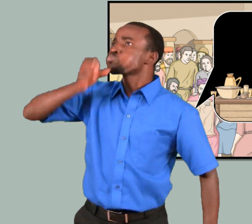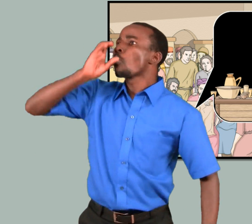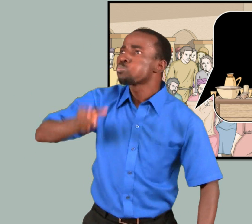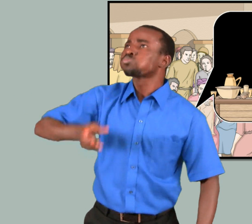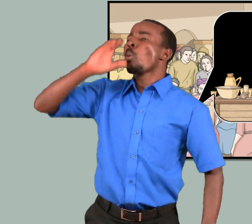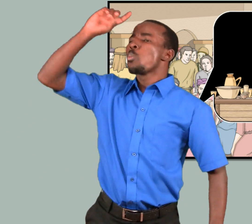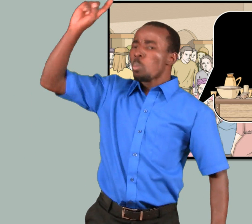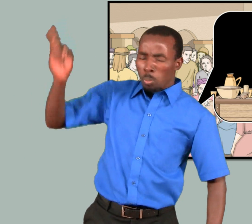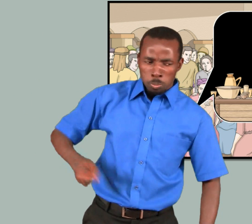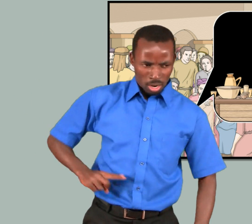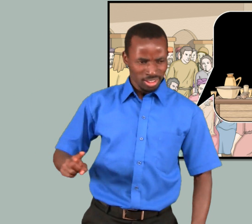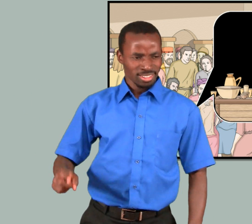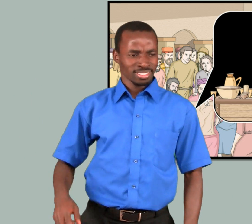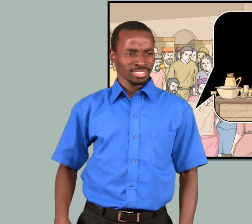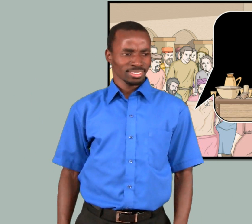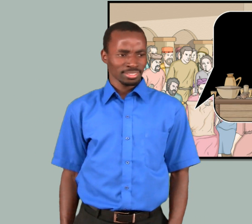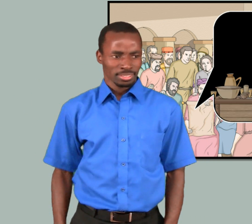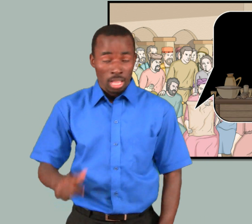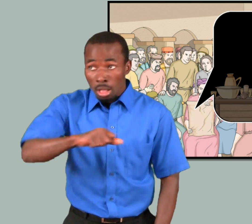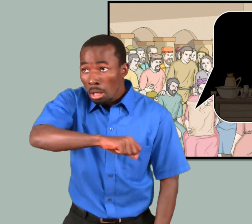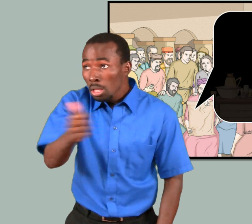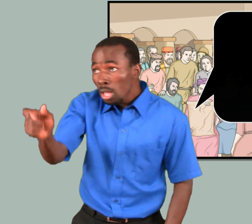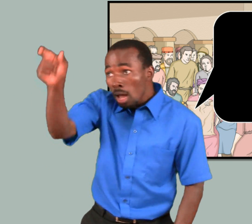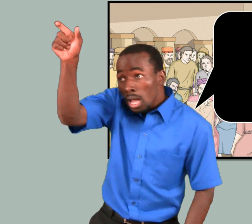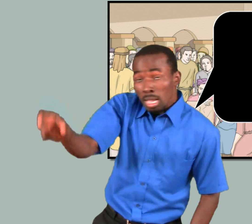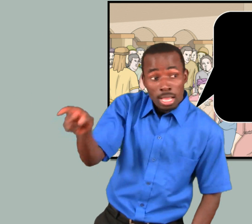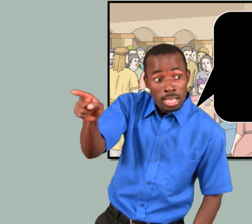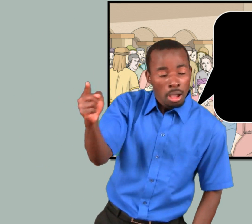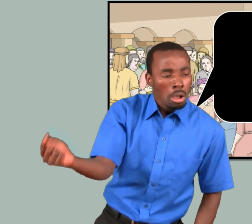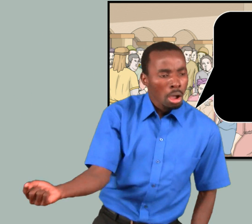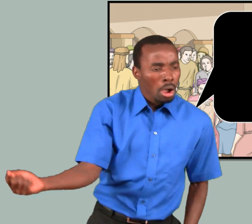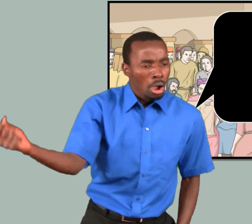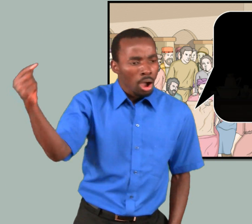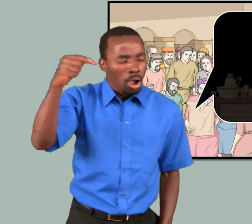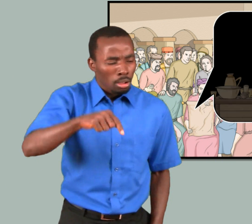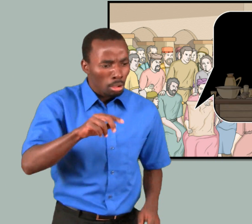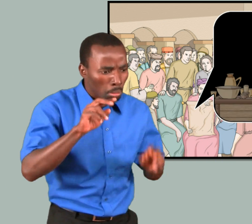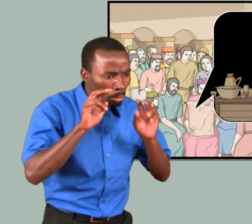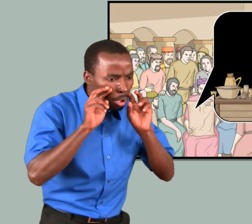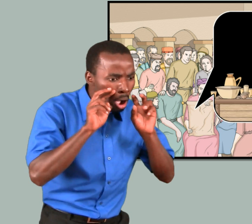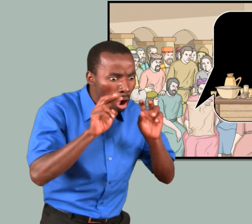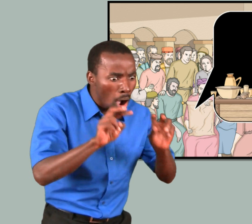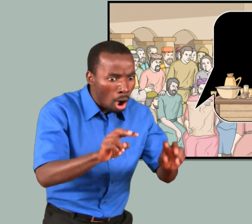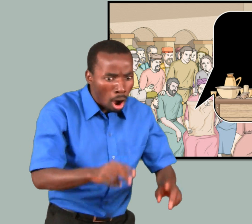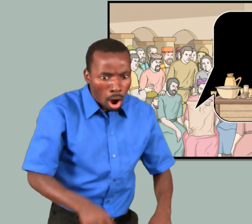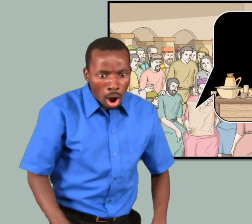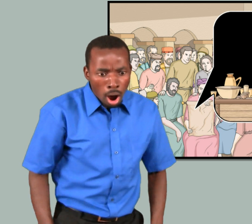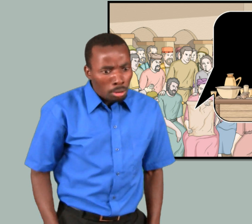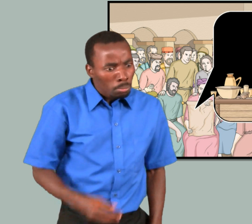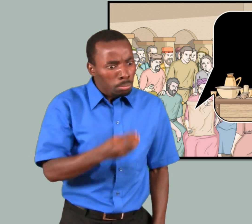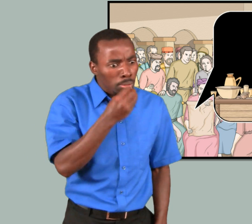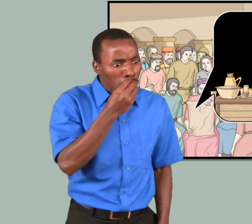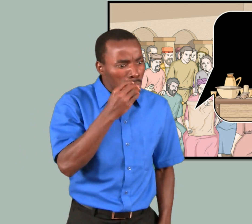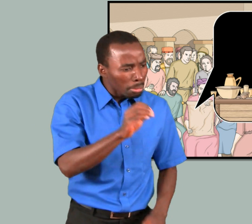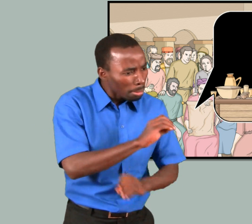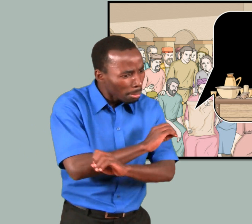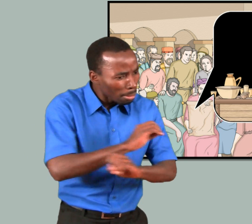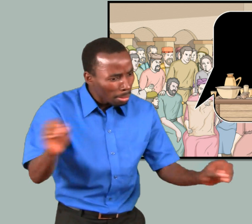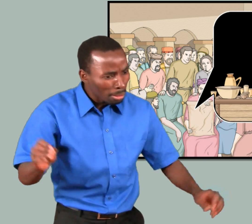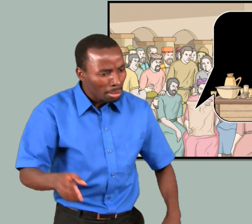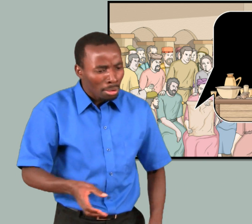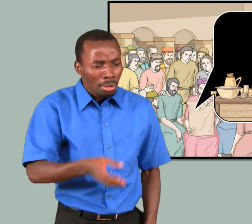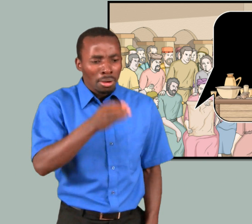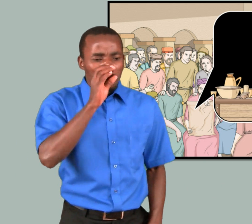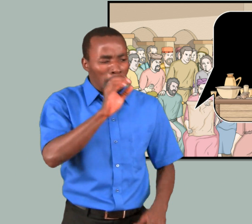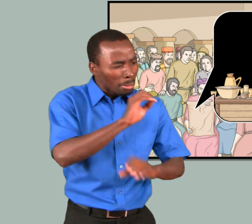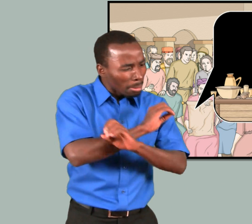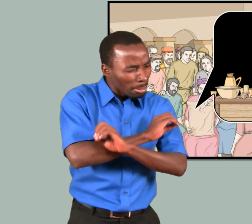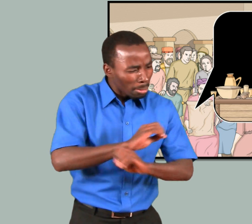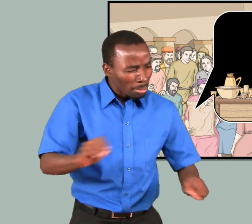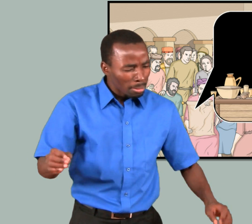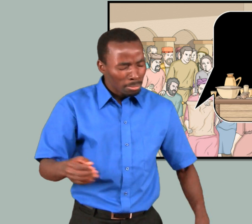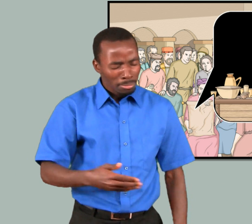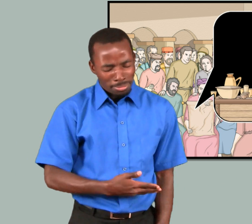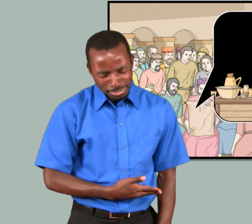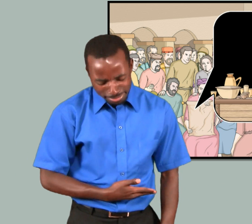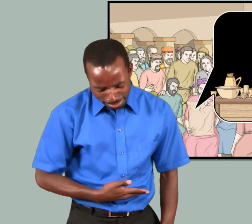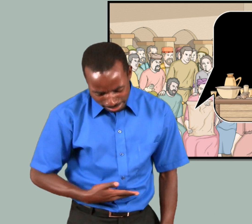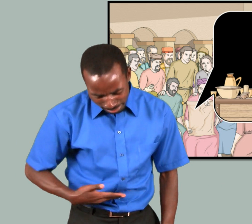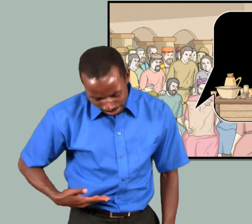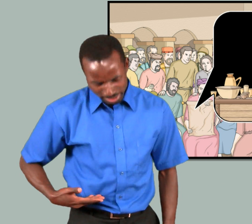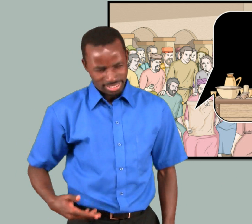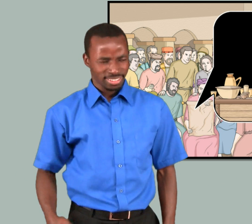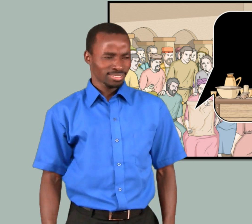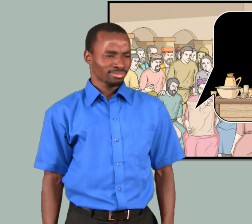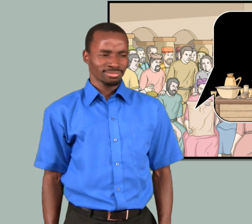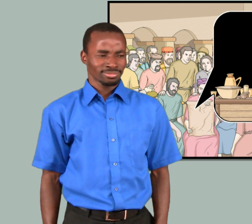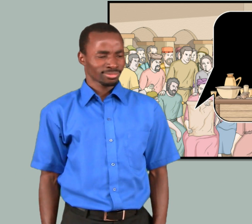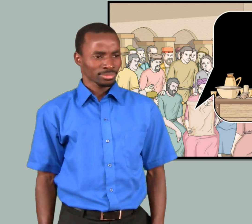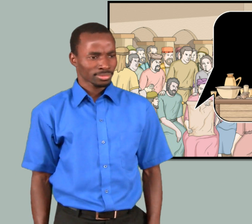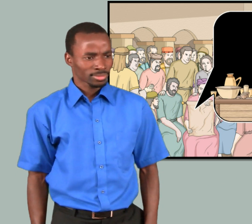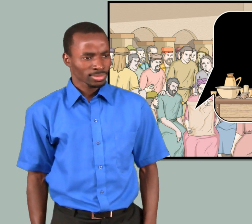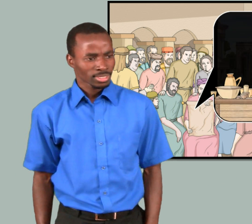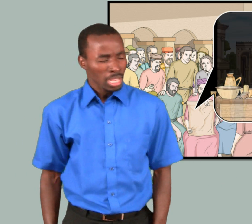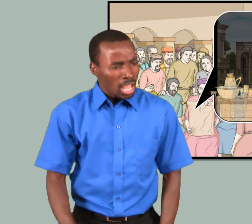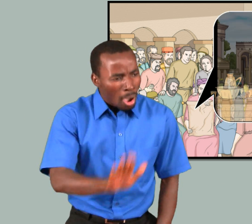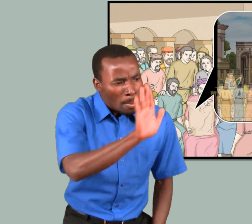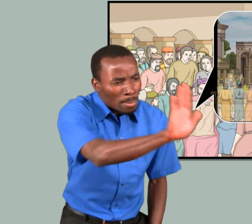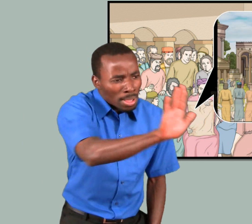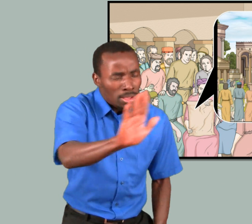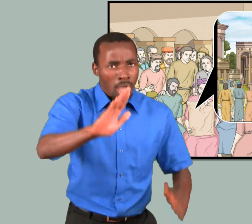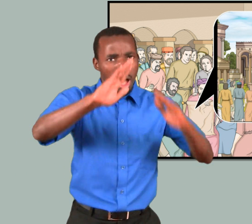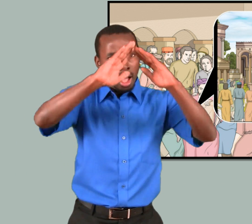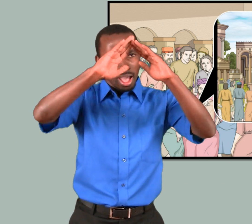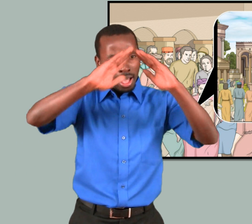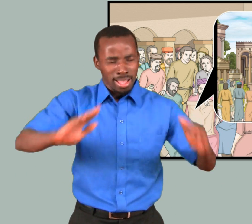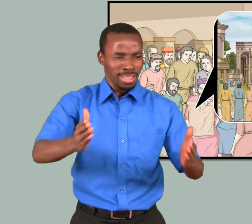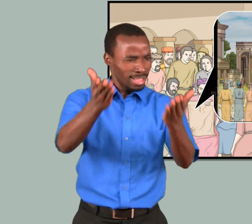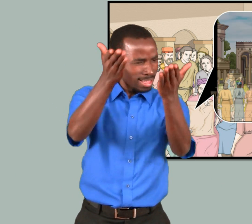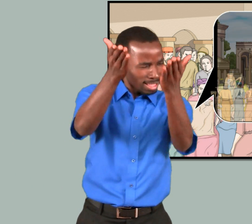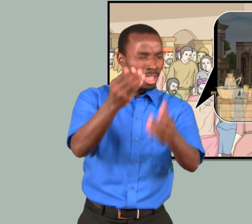While one remains hungry, another gets drunk.